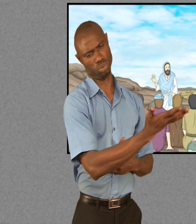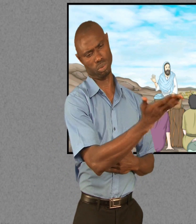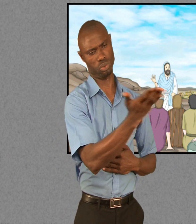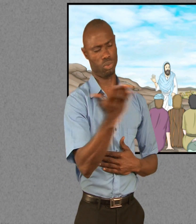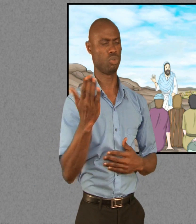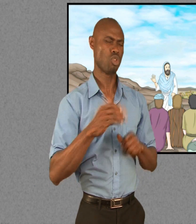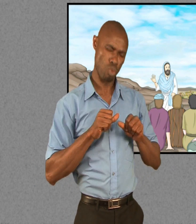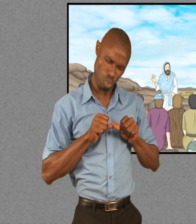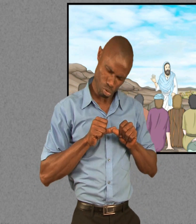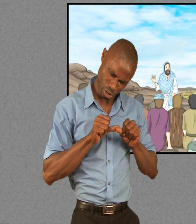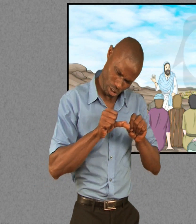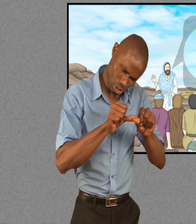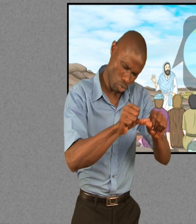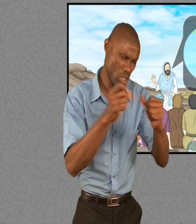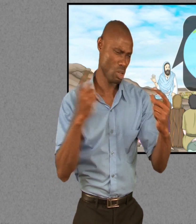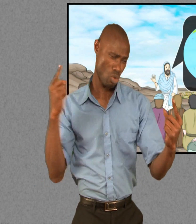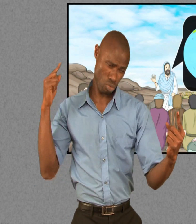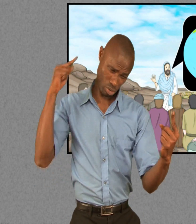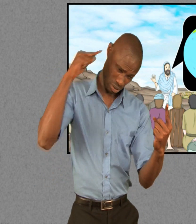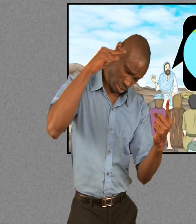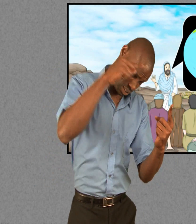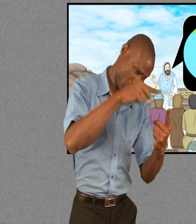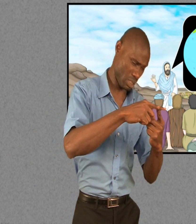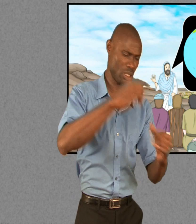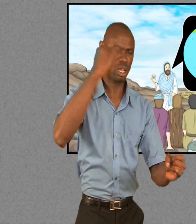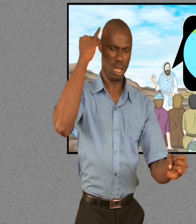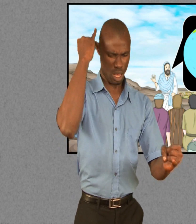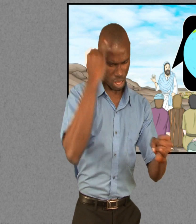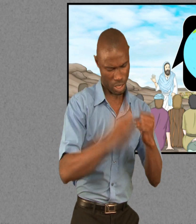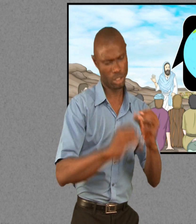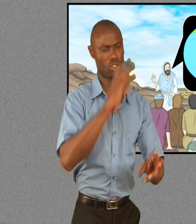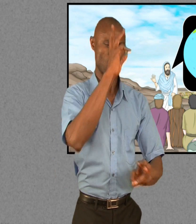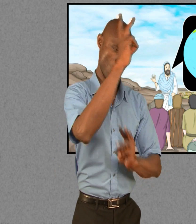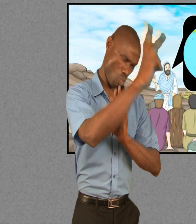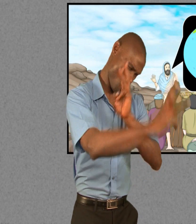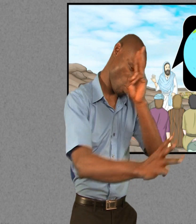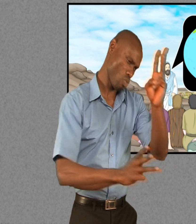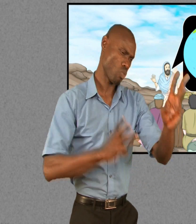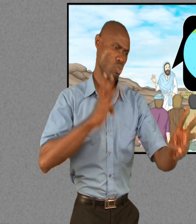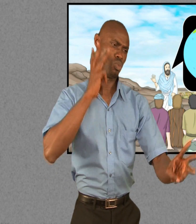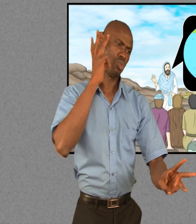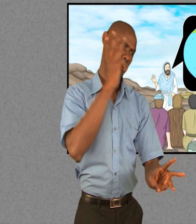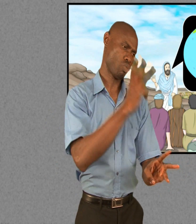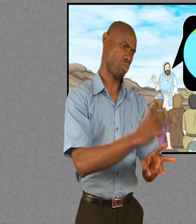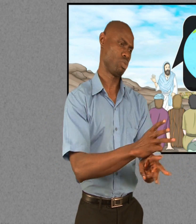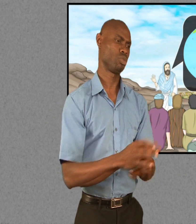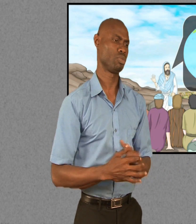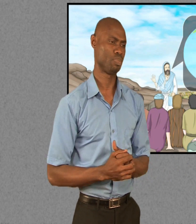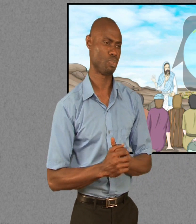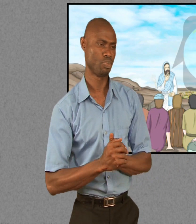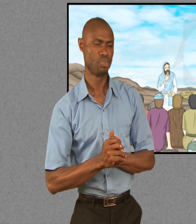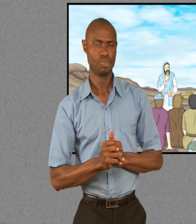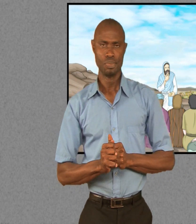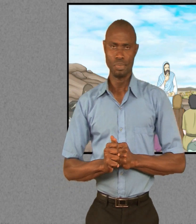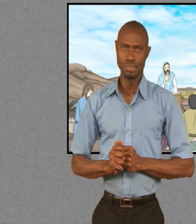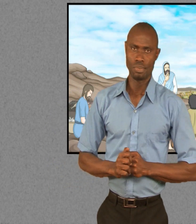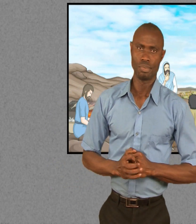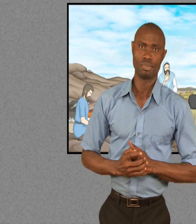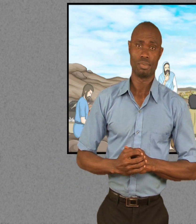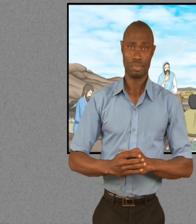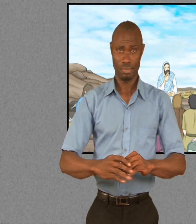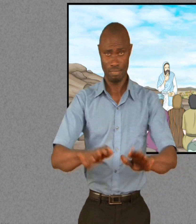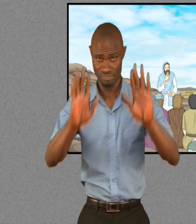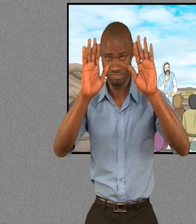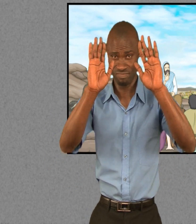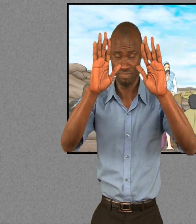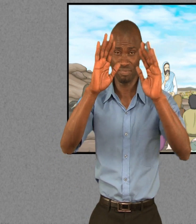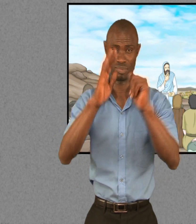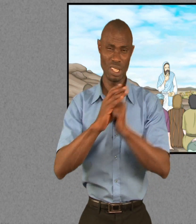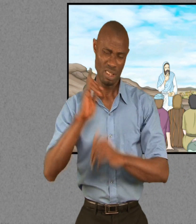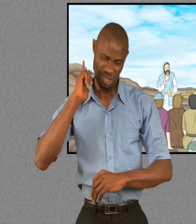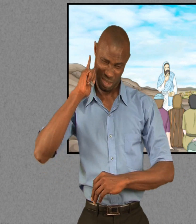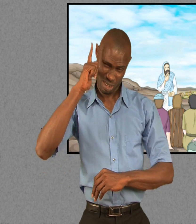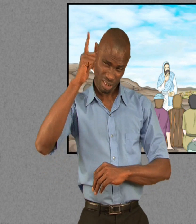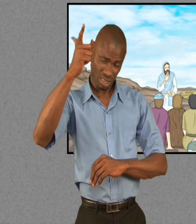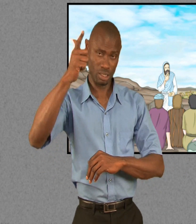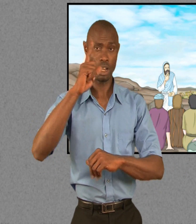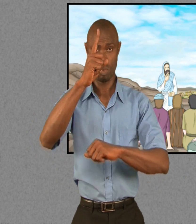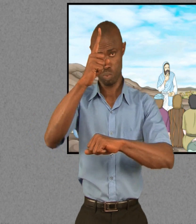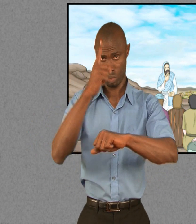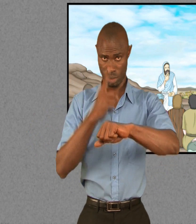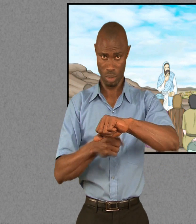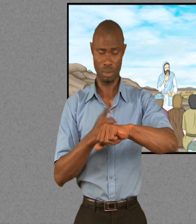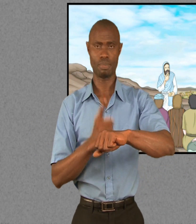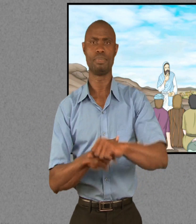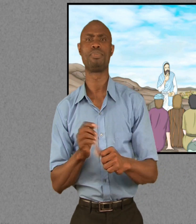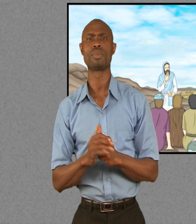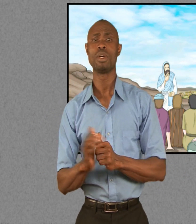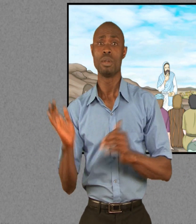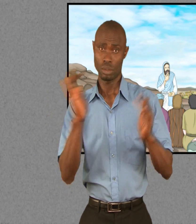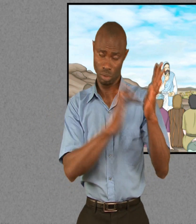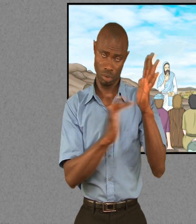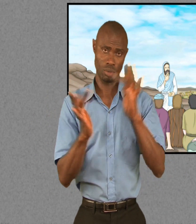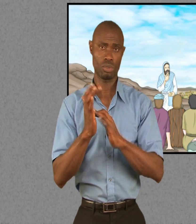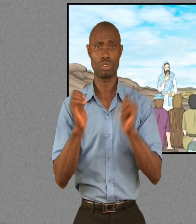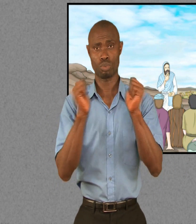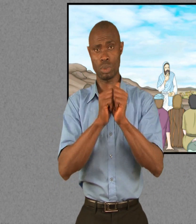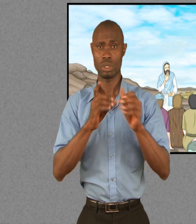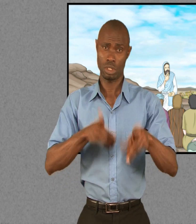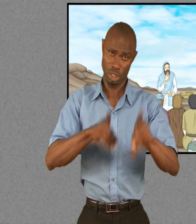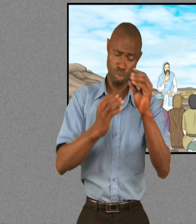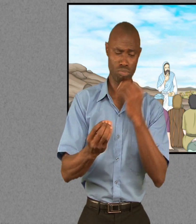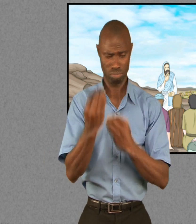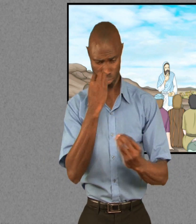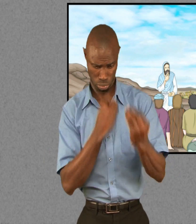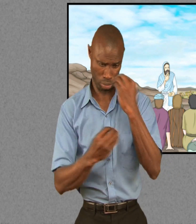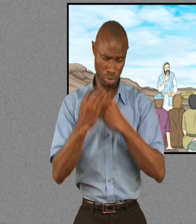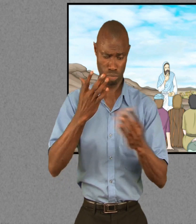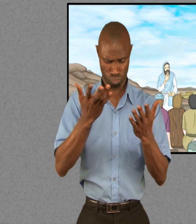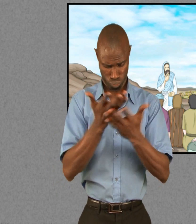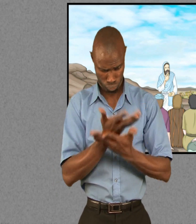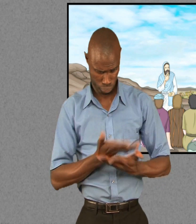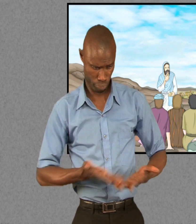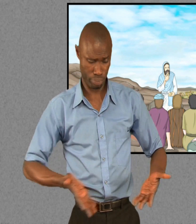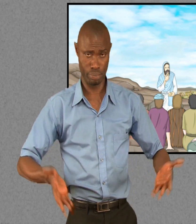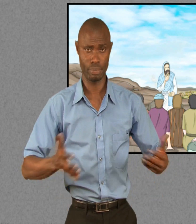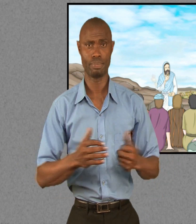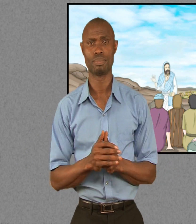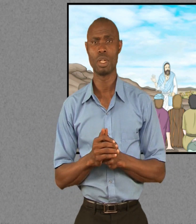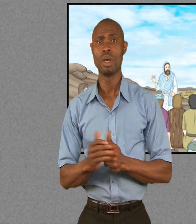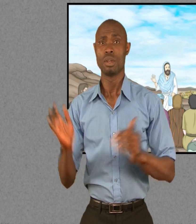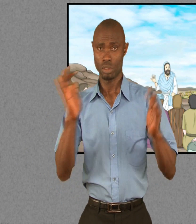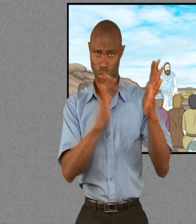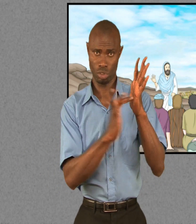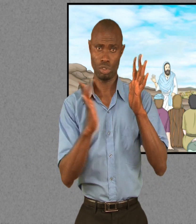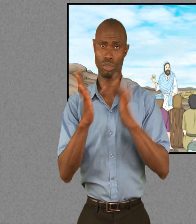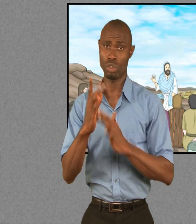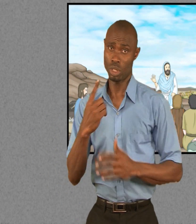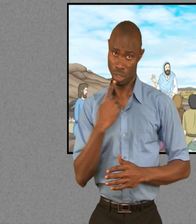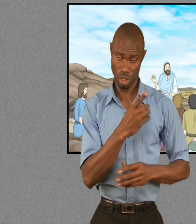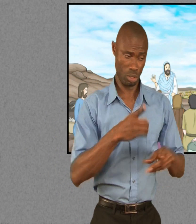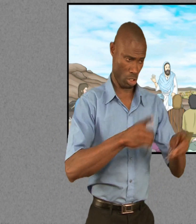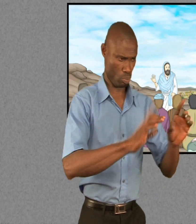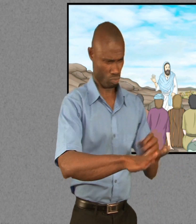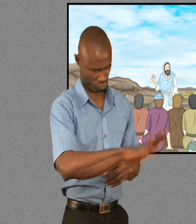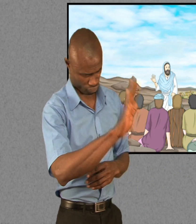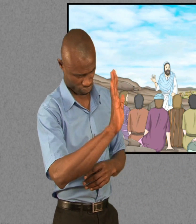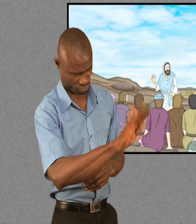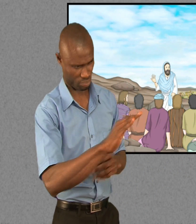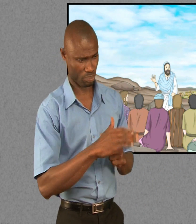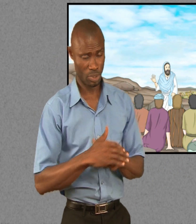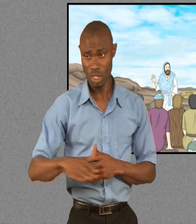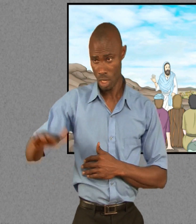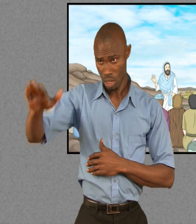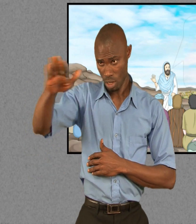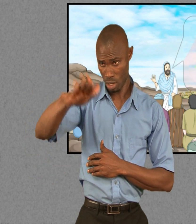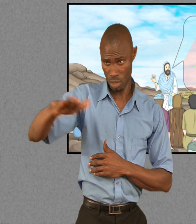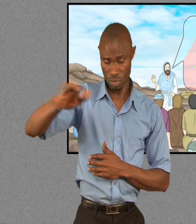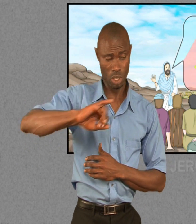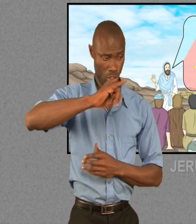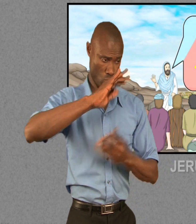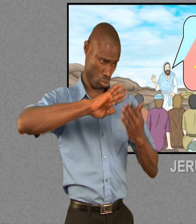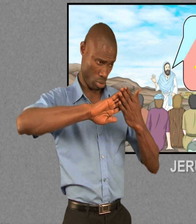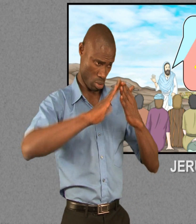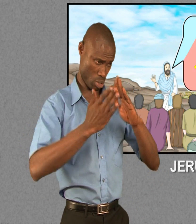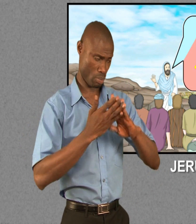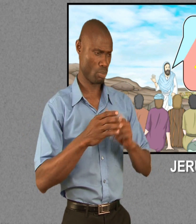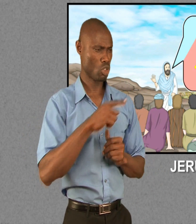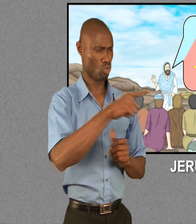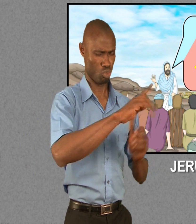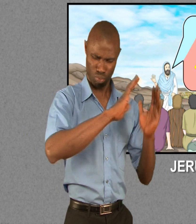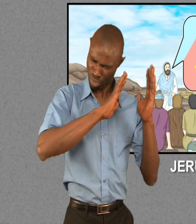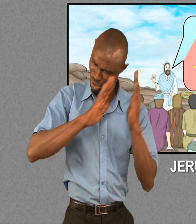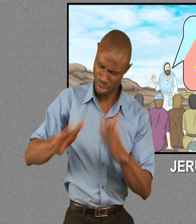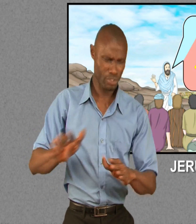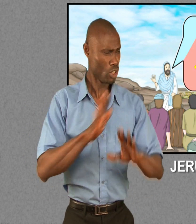And surely I am with you always, even to the end of the age.”